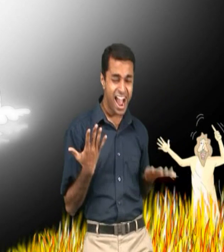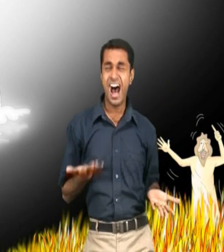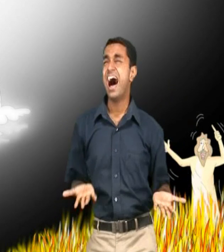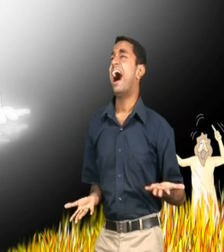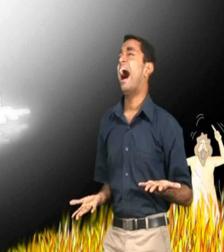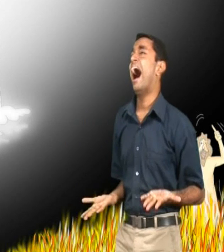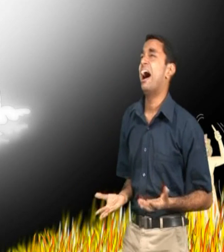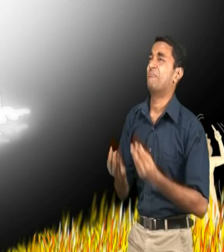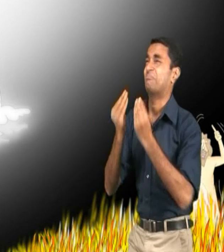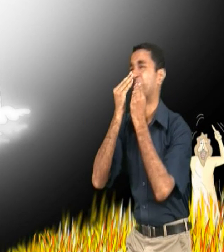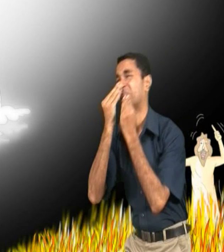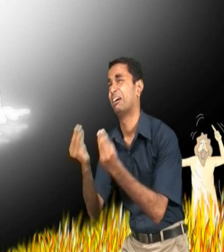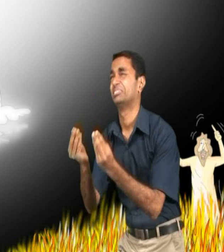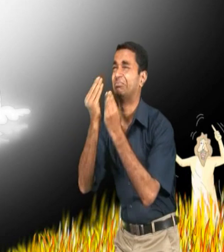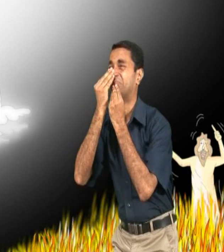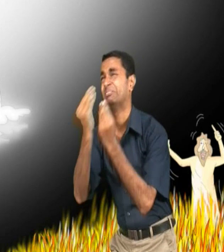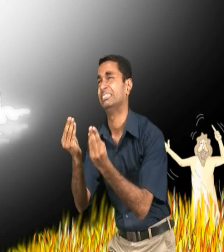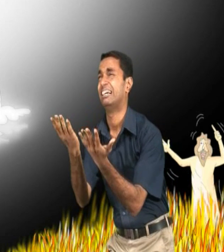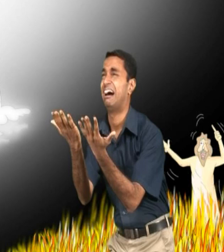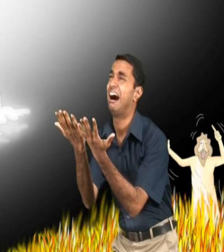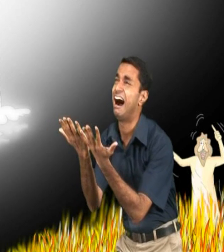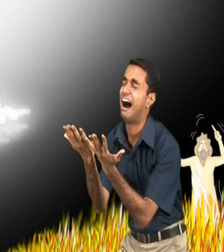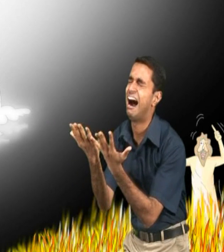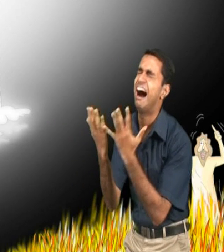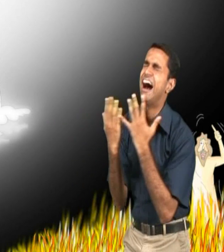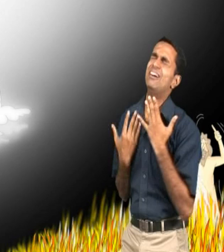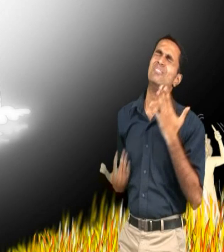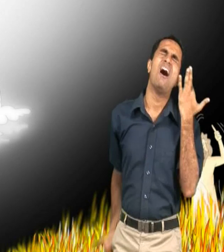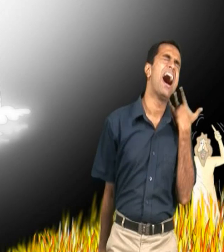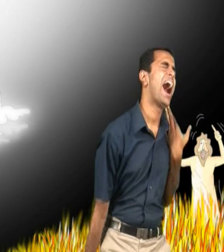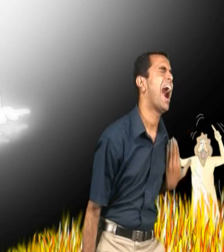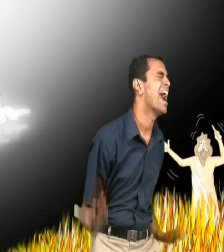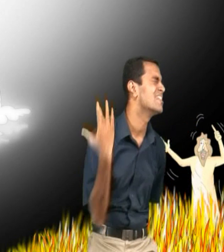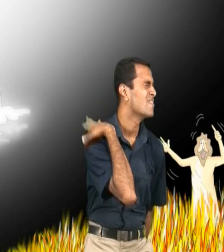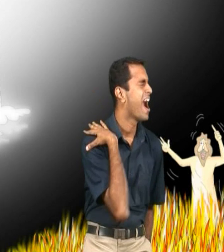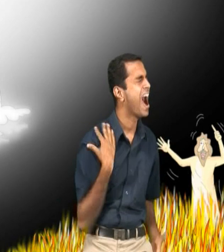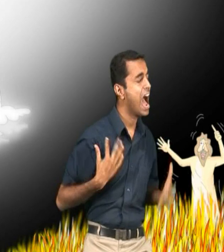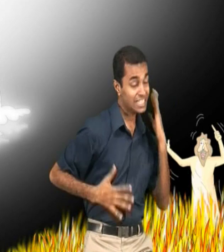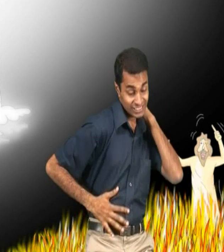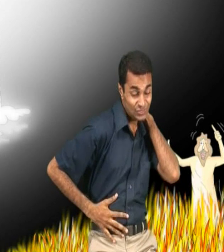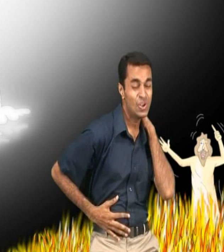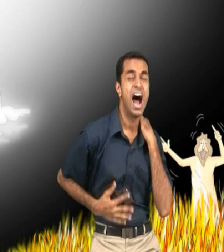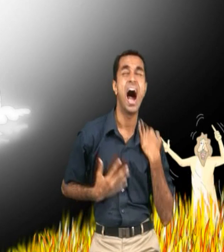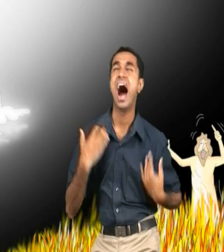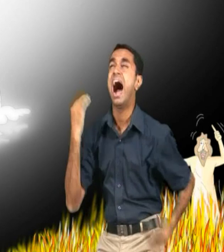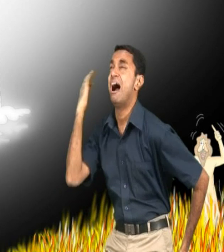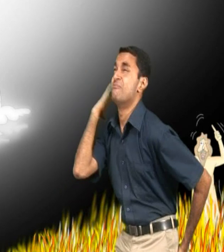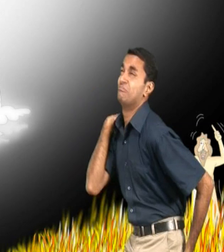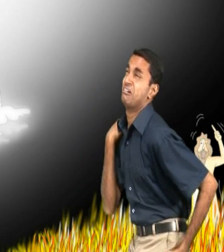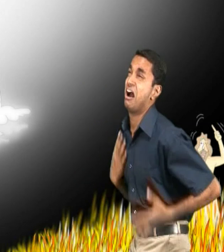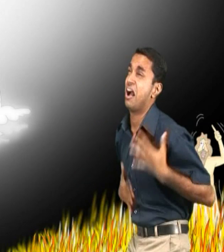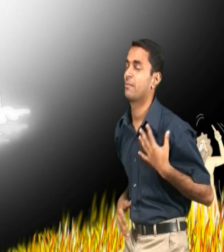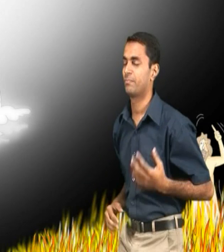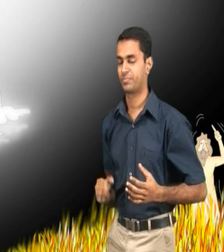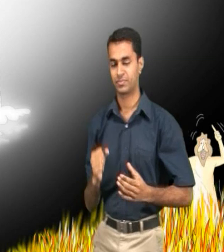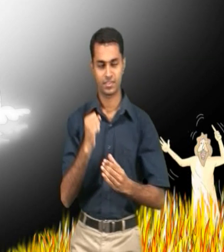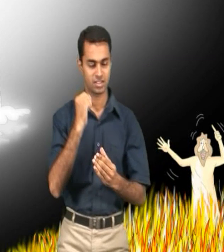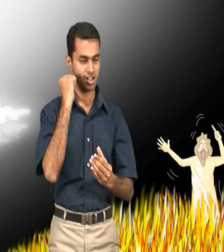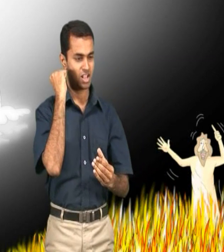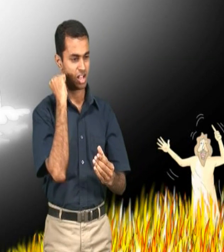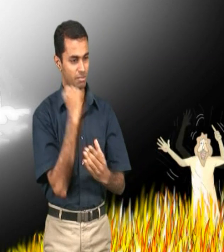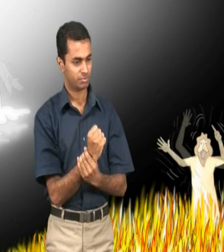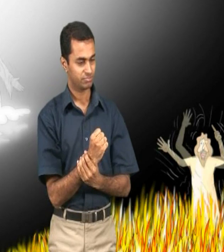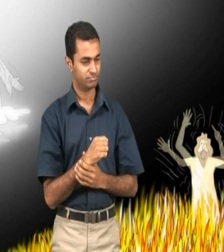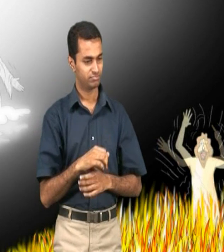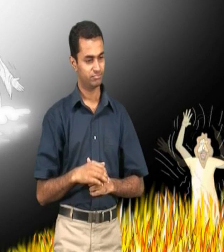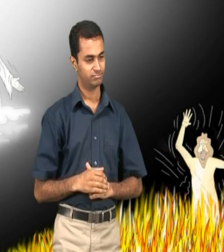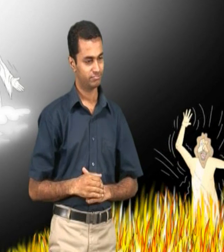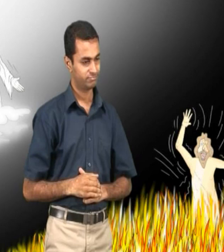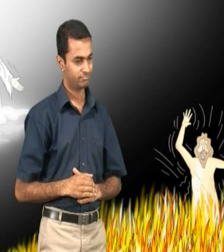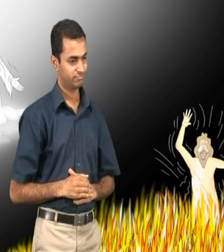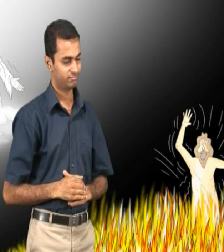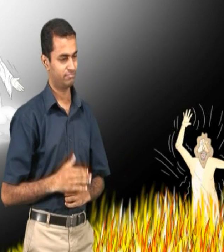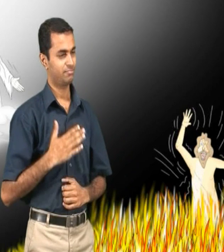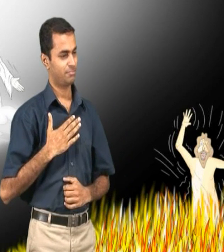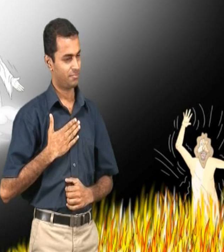For I am in agony in this fire.’